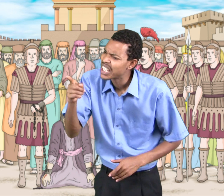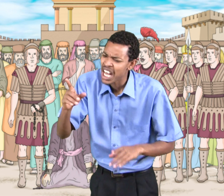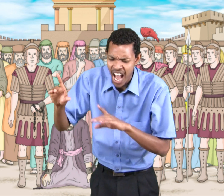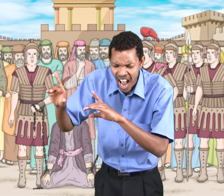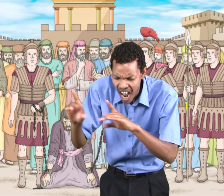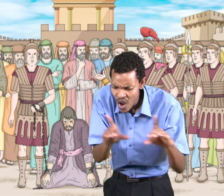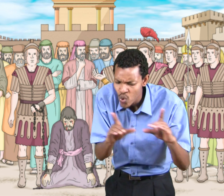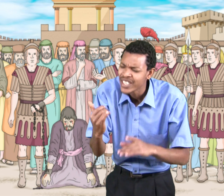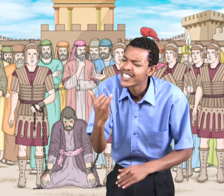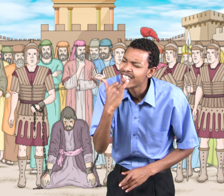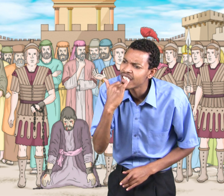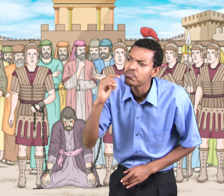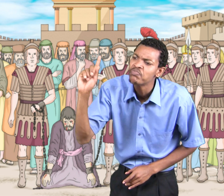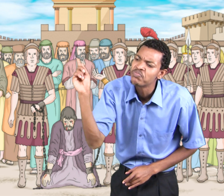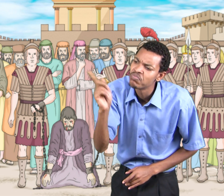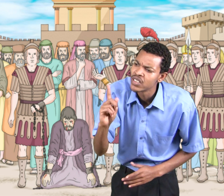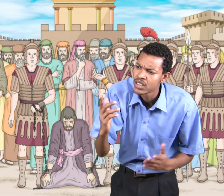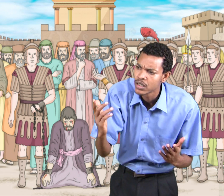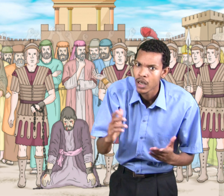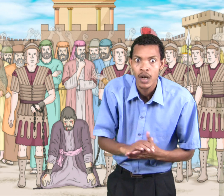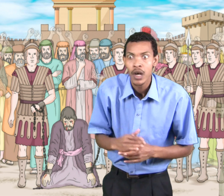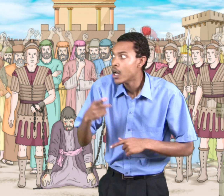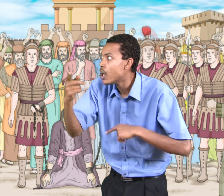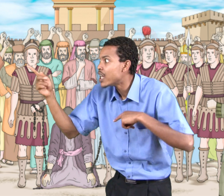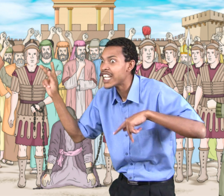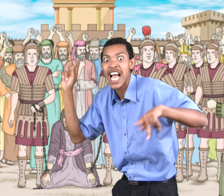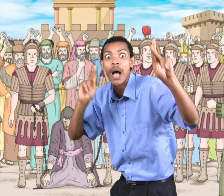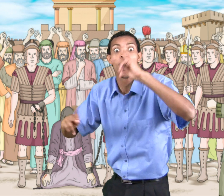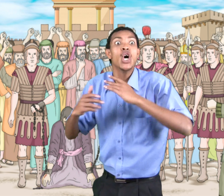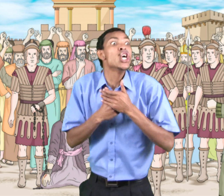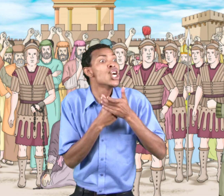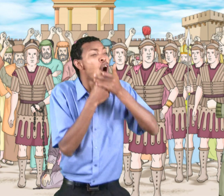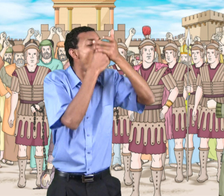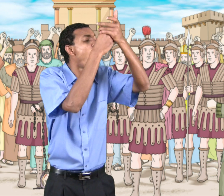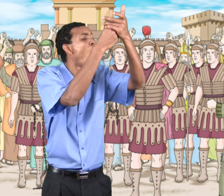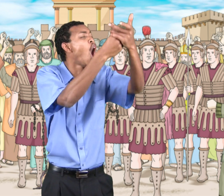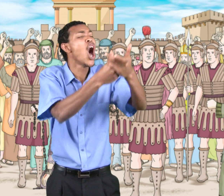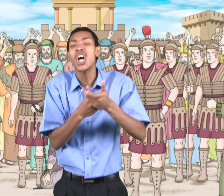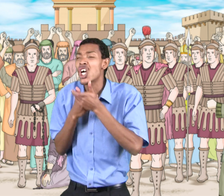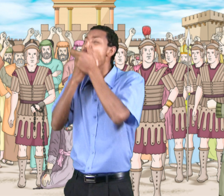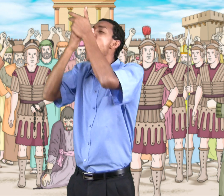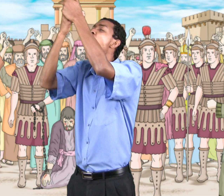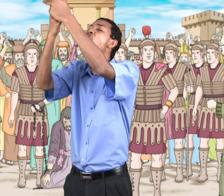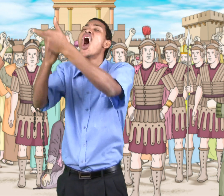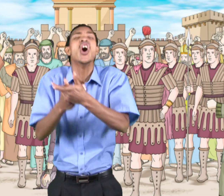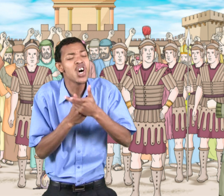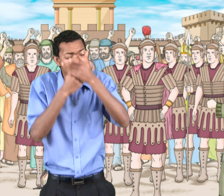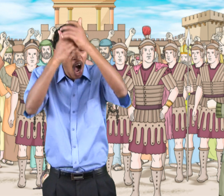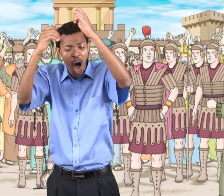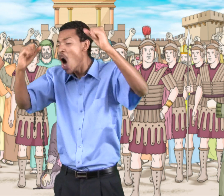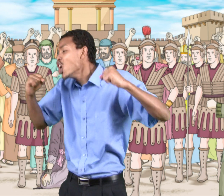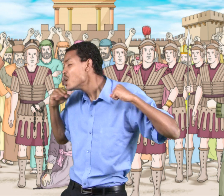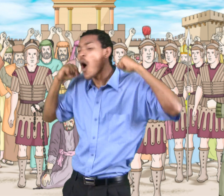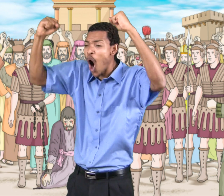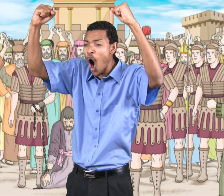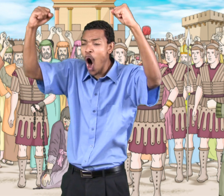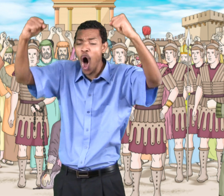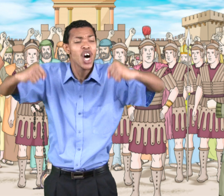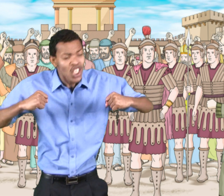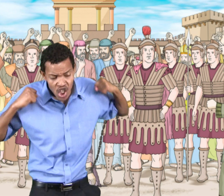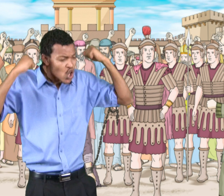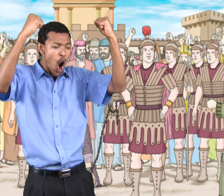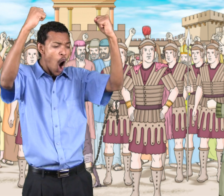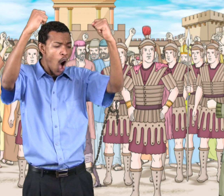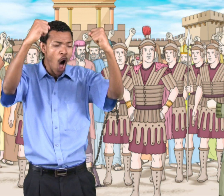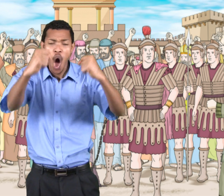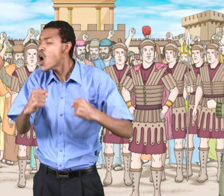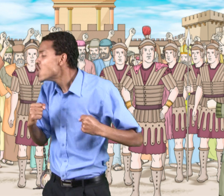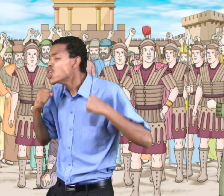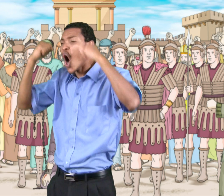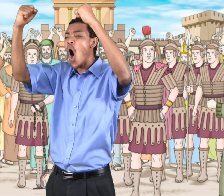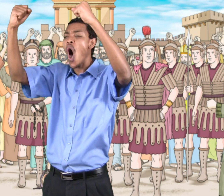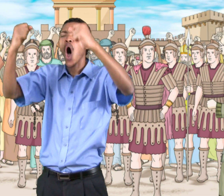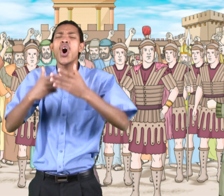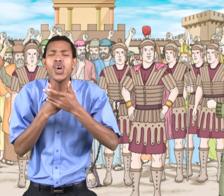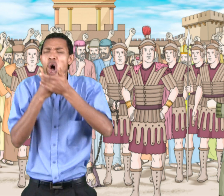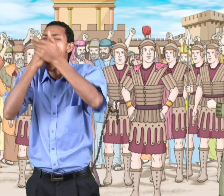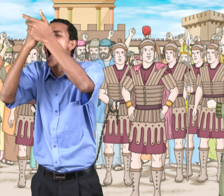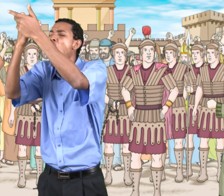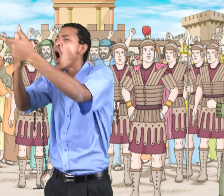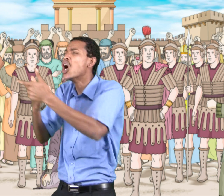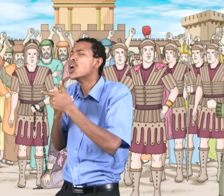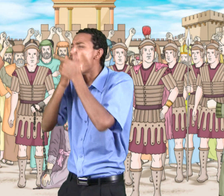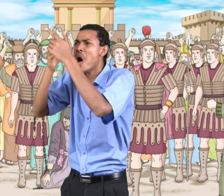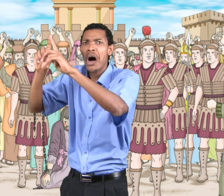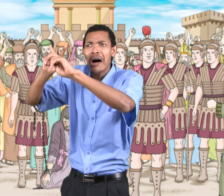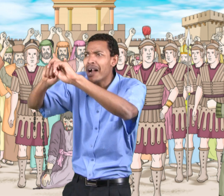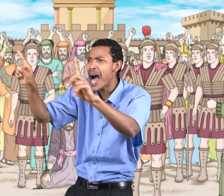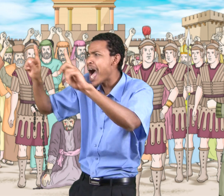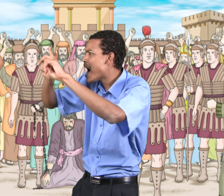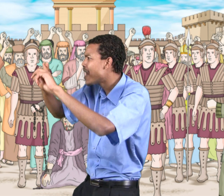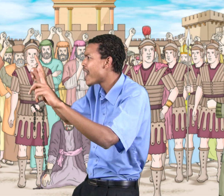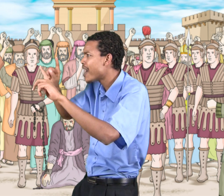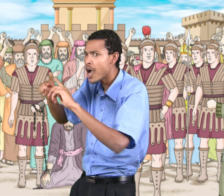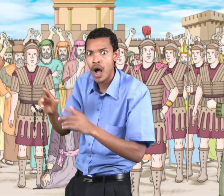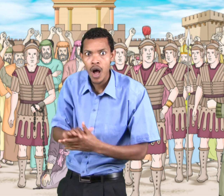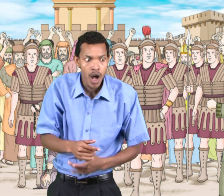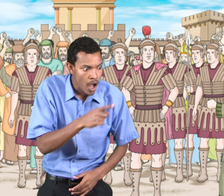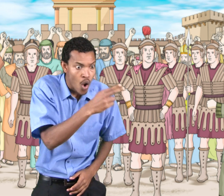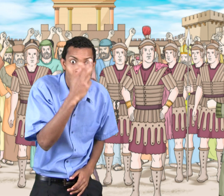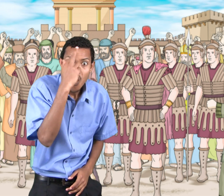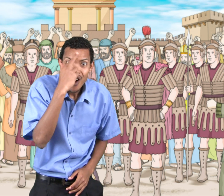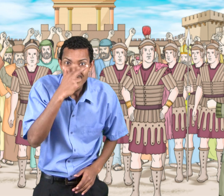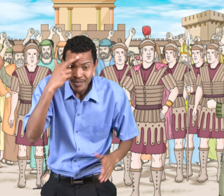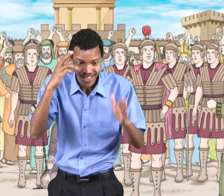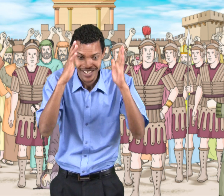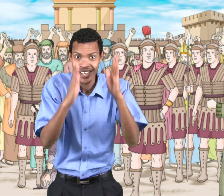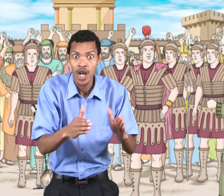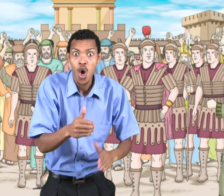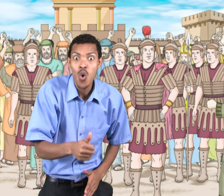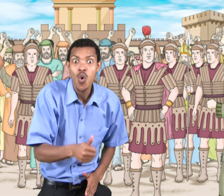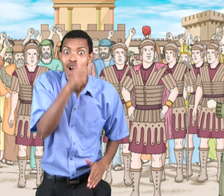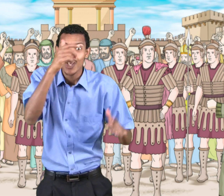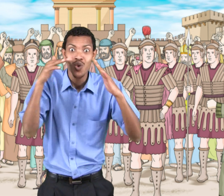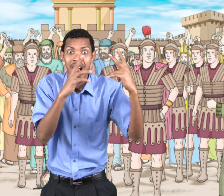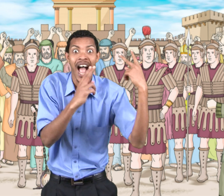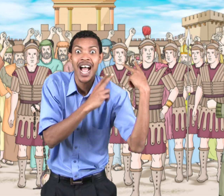Some in the crowd were shouting one thing, and some another.